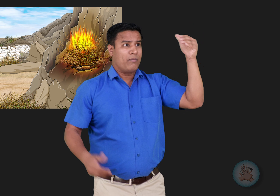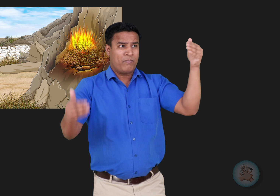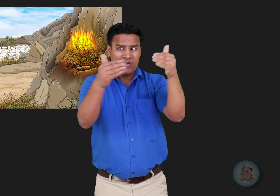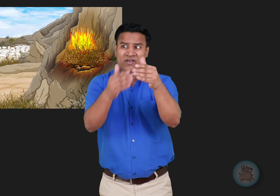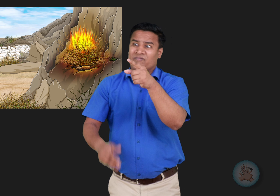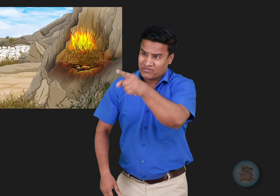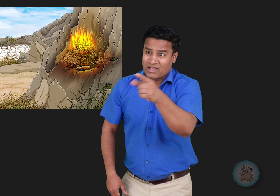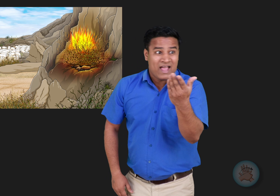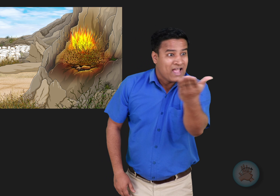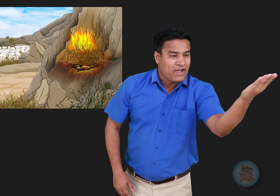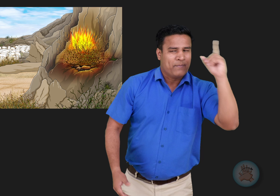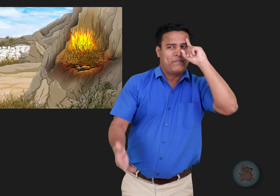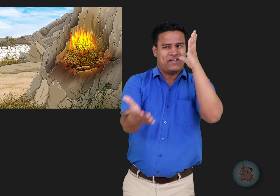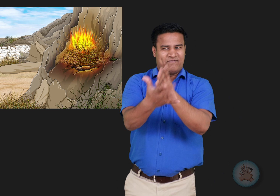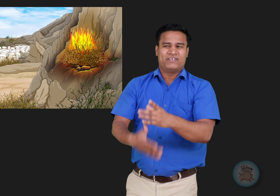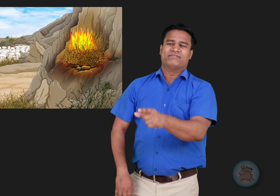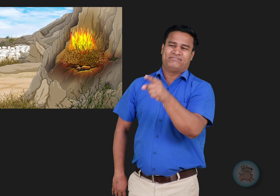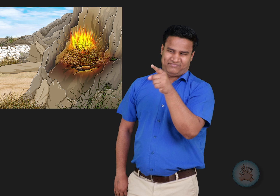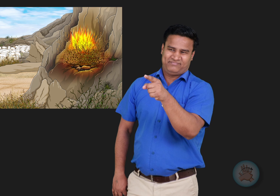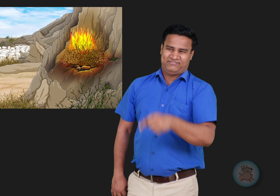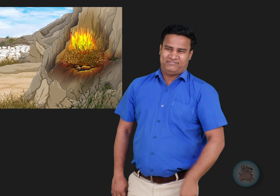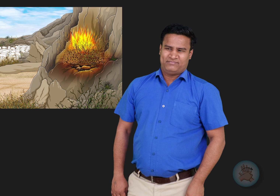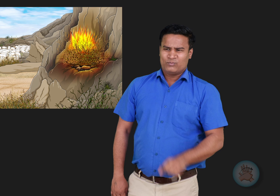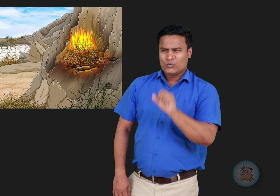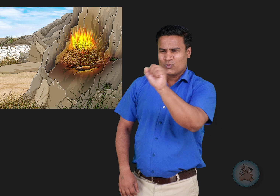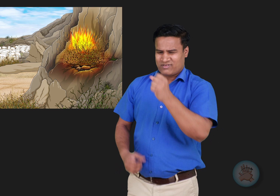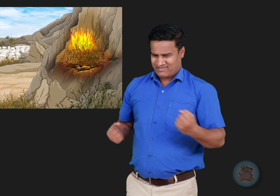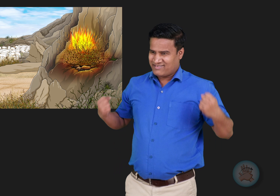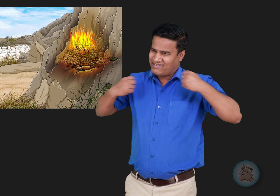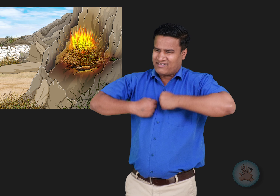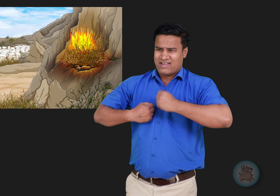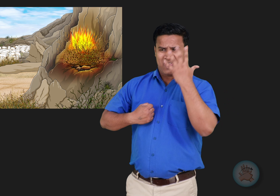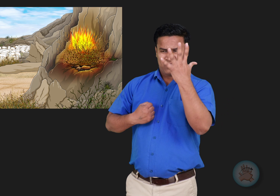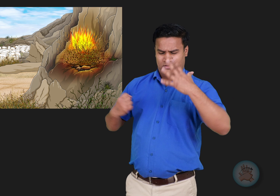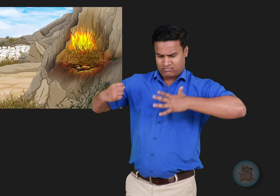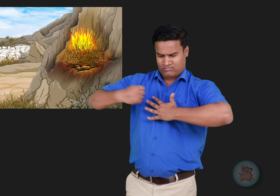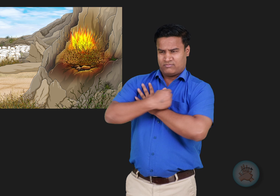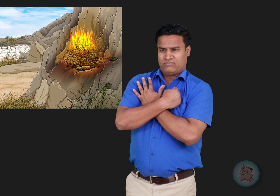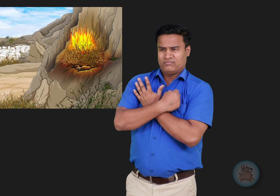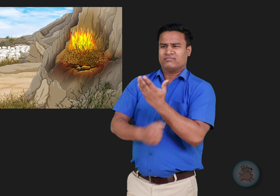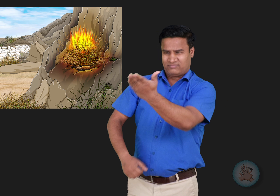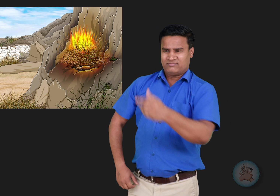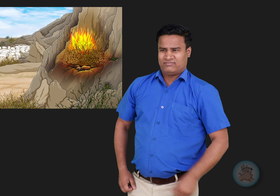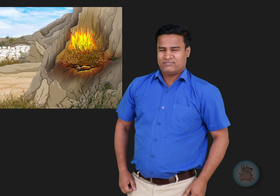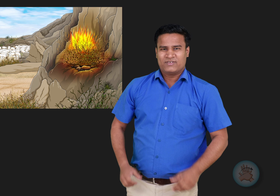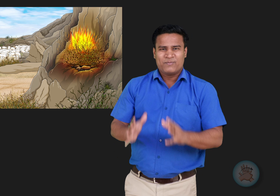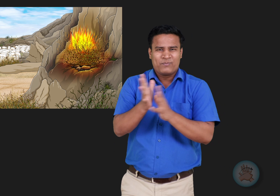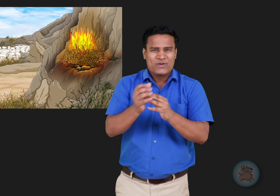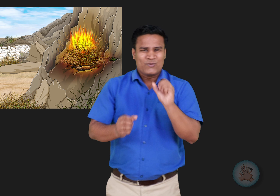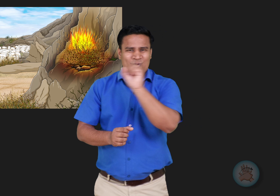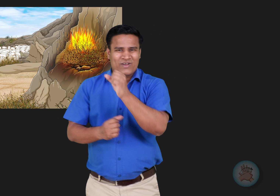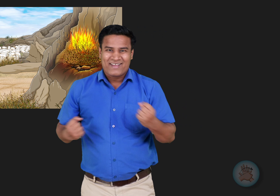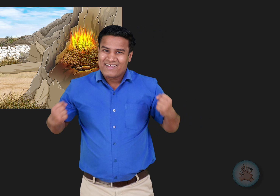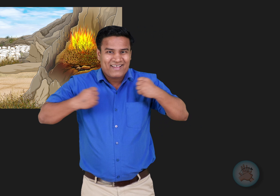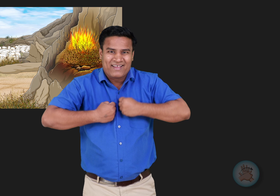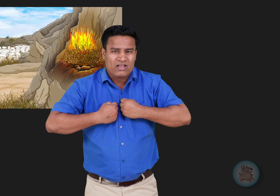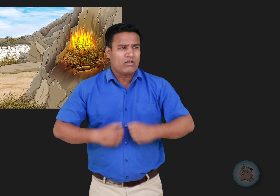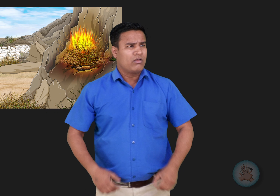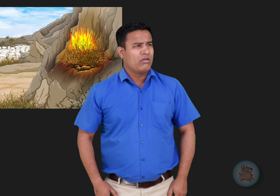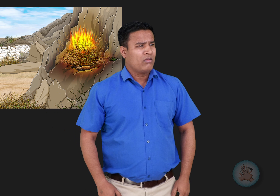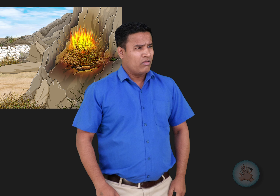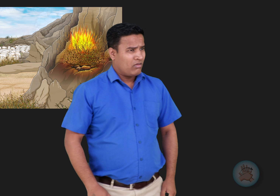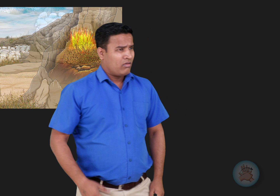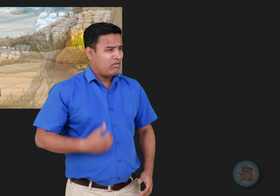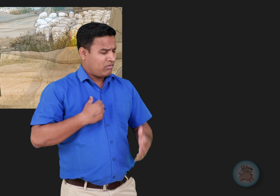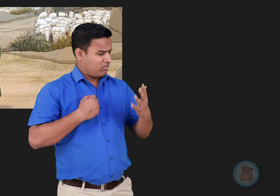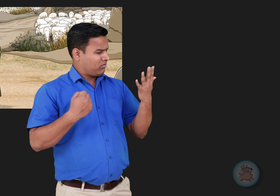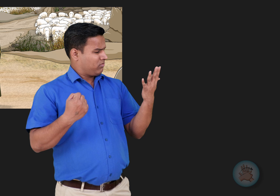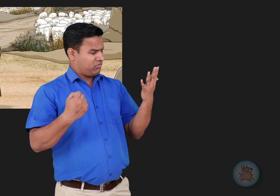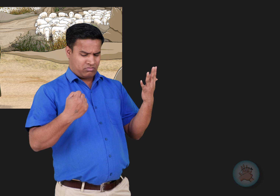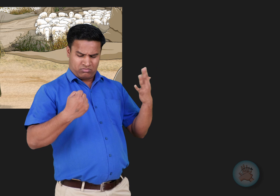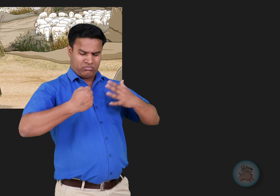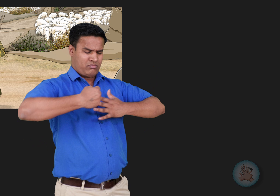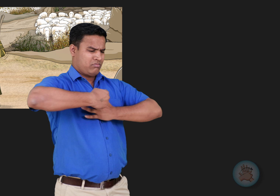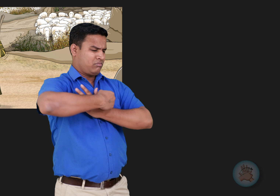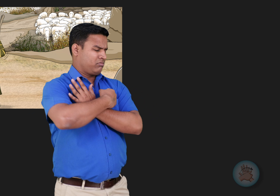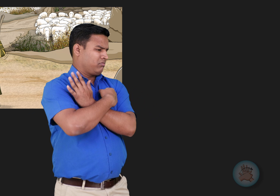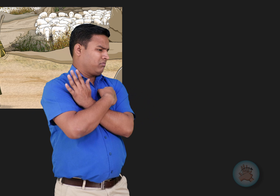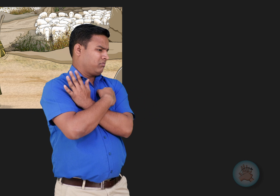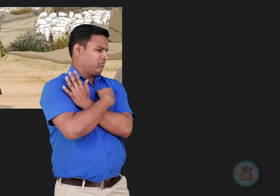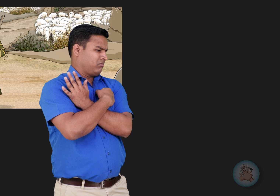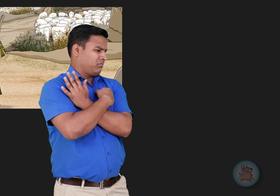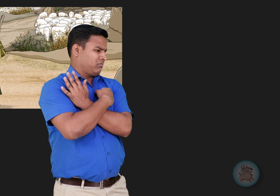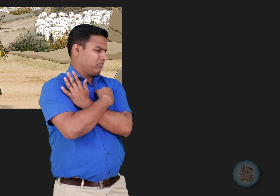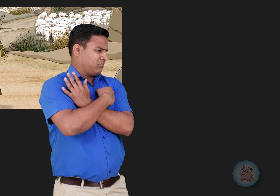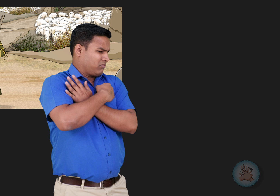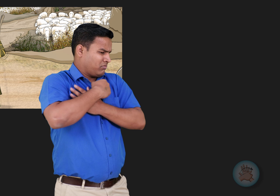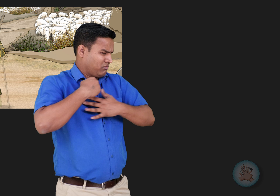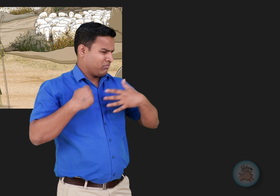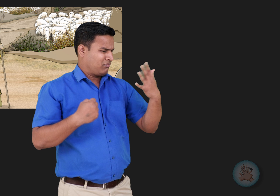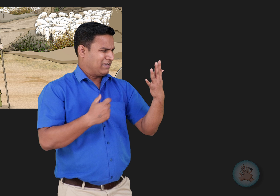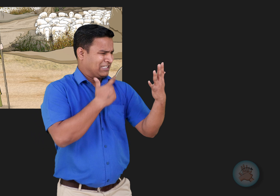Furthermore, the LORD said to Moses, “Put your hand inside your cloak.”